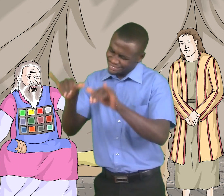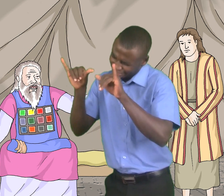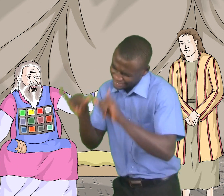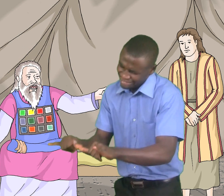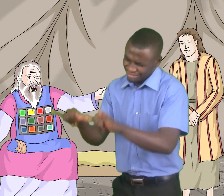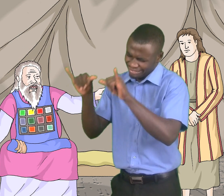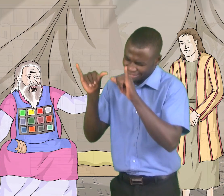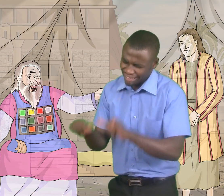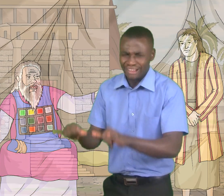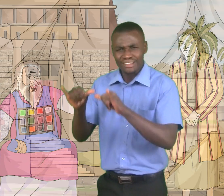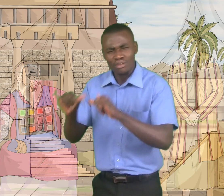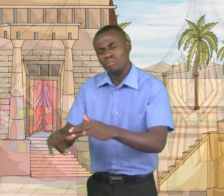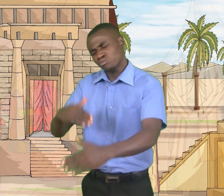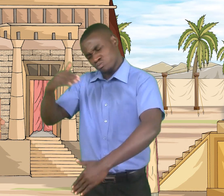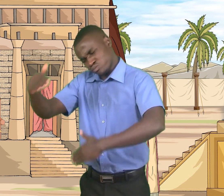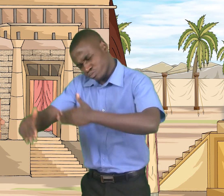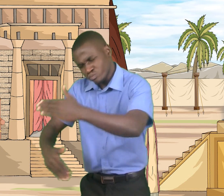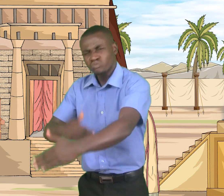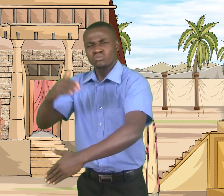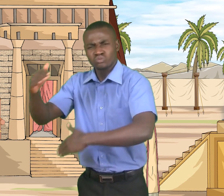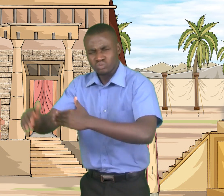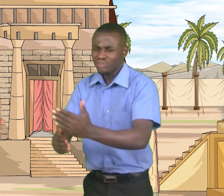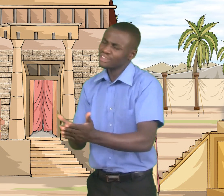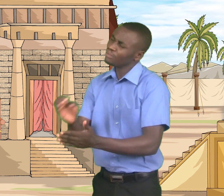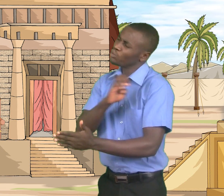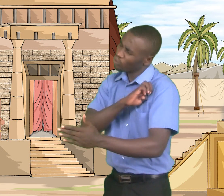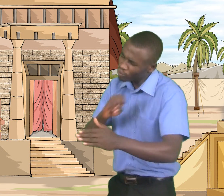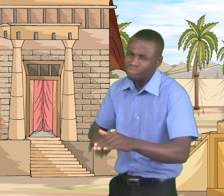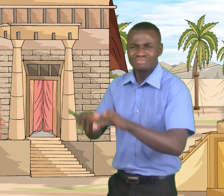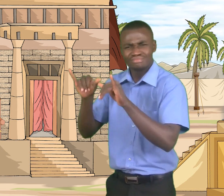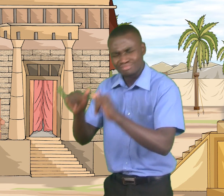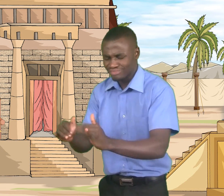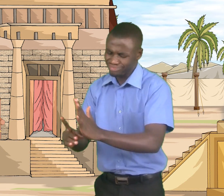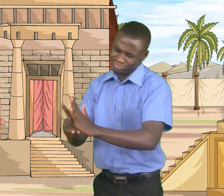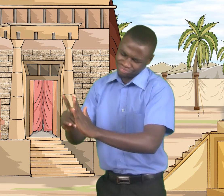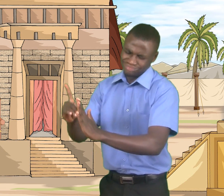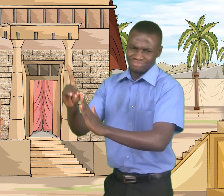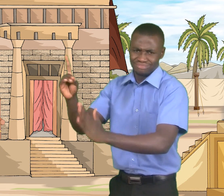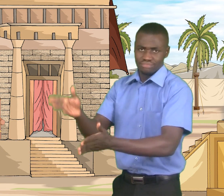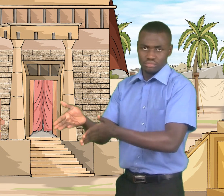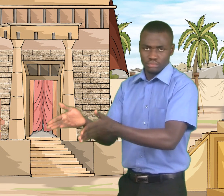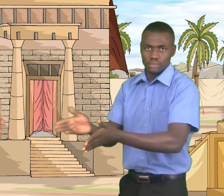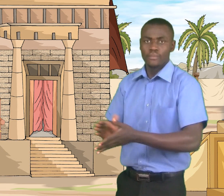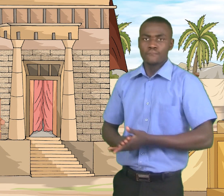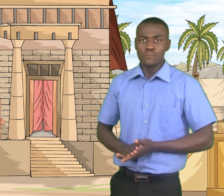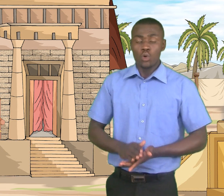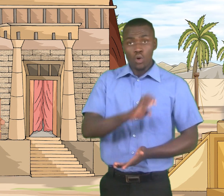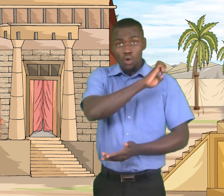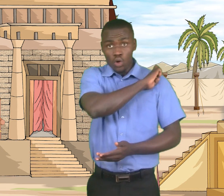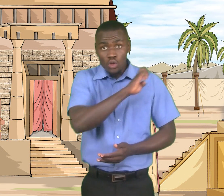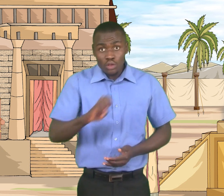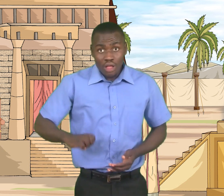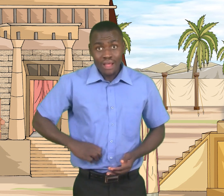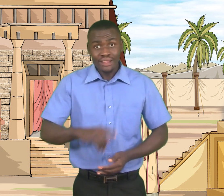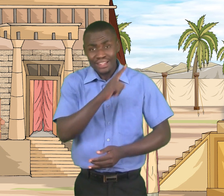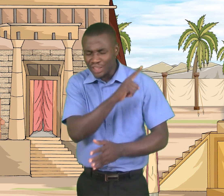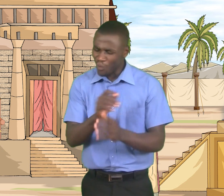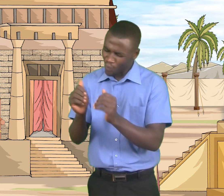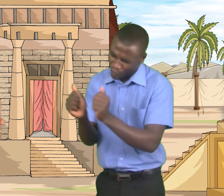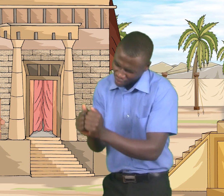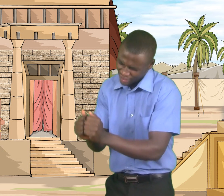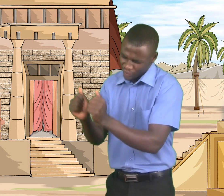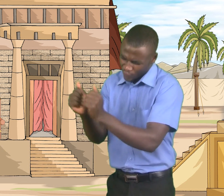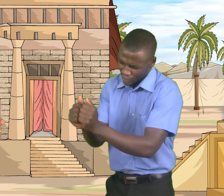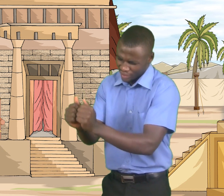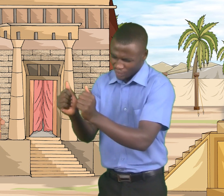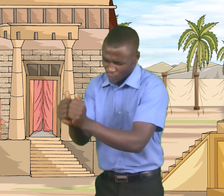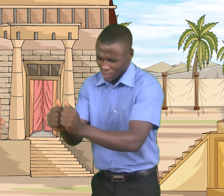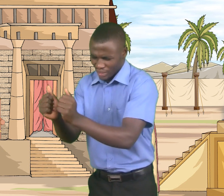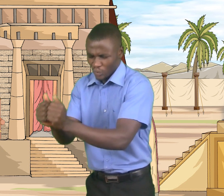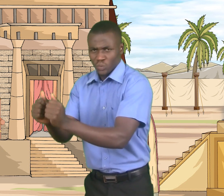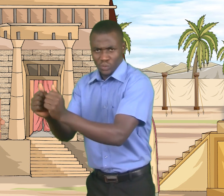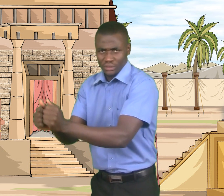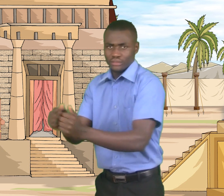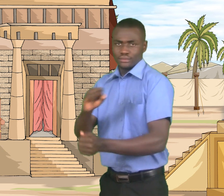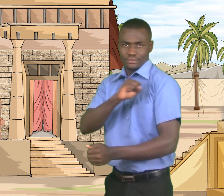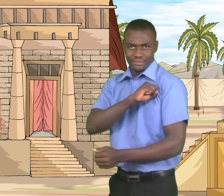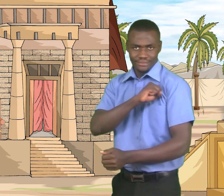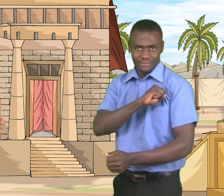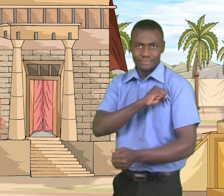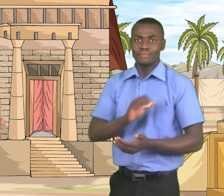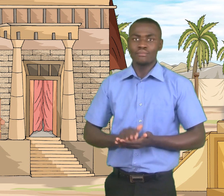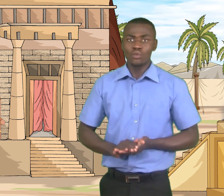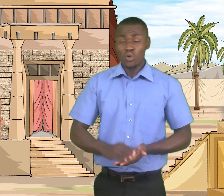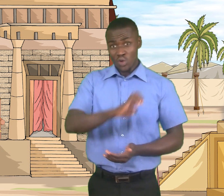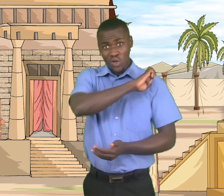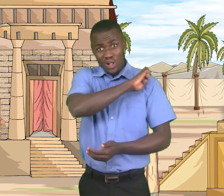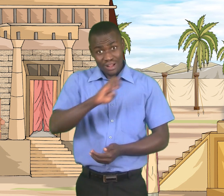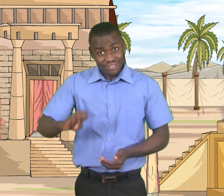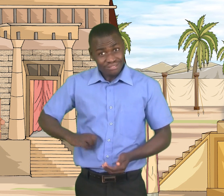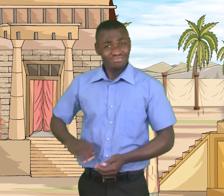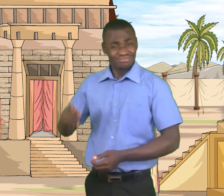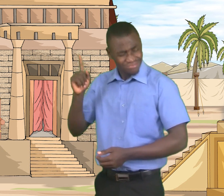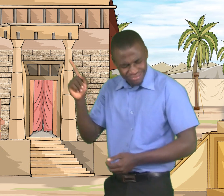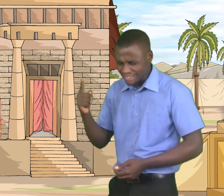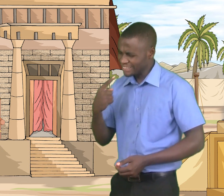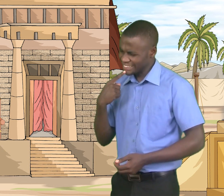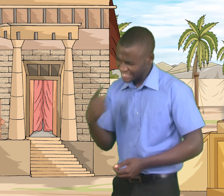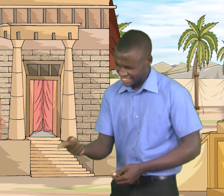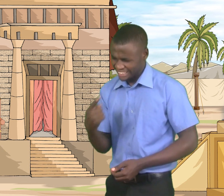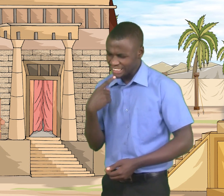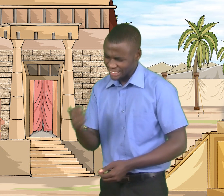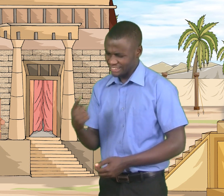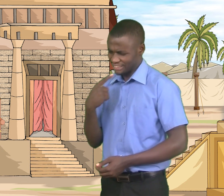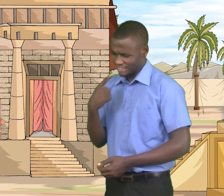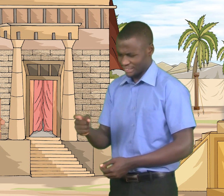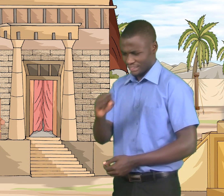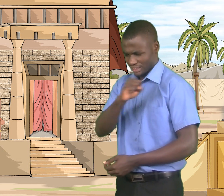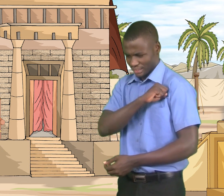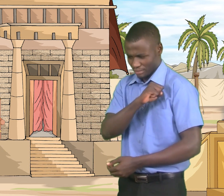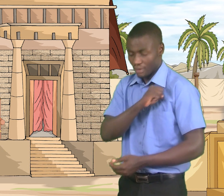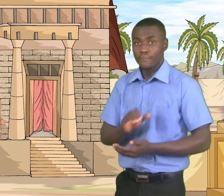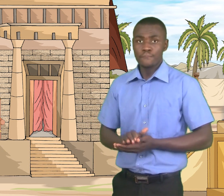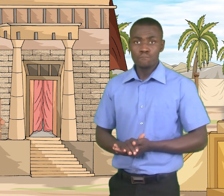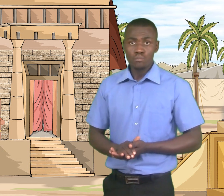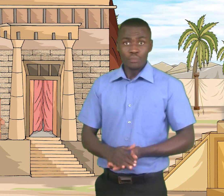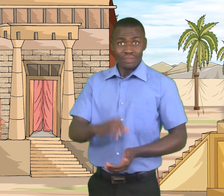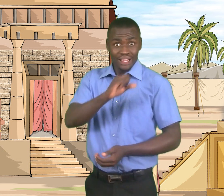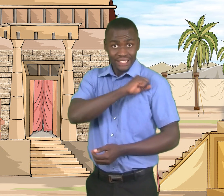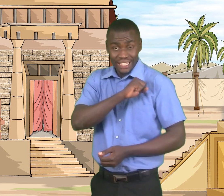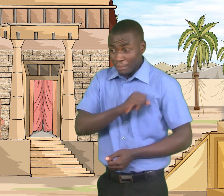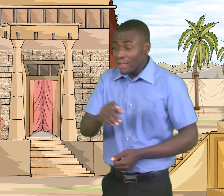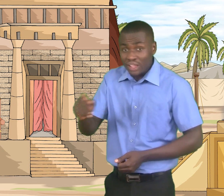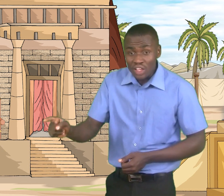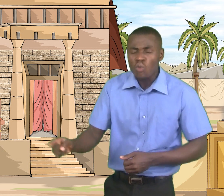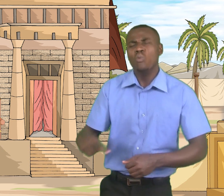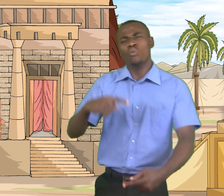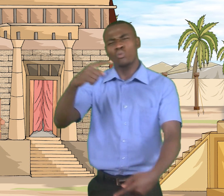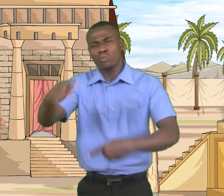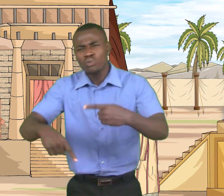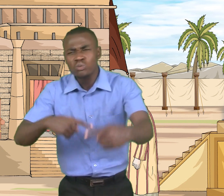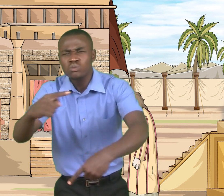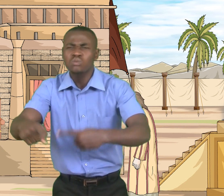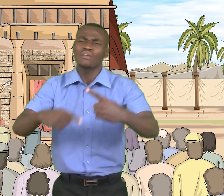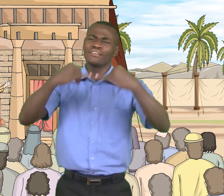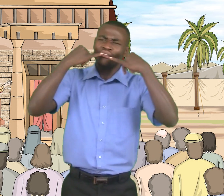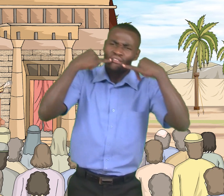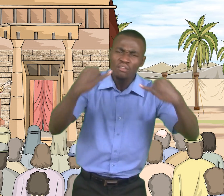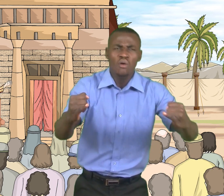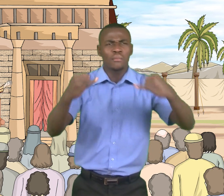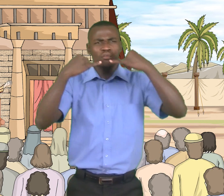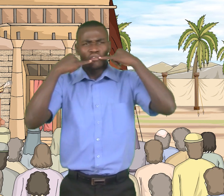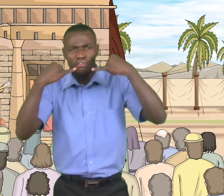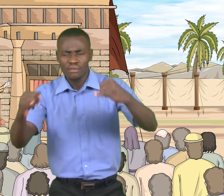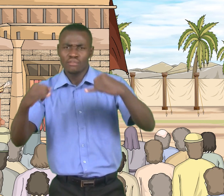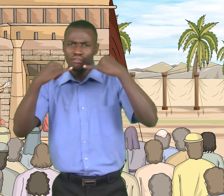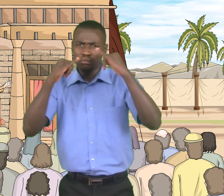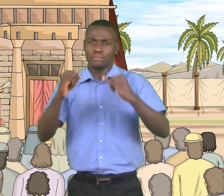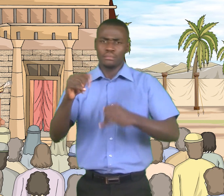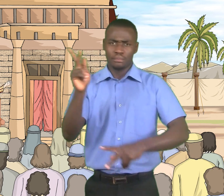And Samuel grew, and the LORD was with him, and He let none of Samuel’s words fall to the ground.